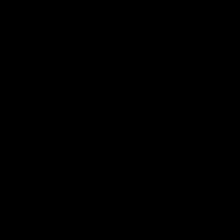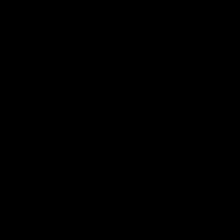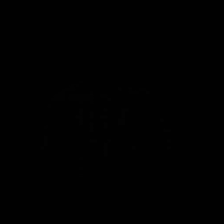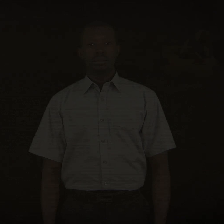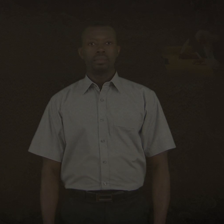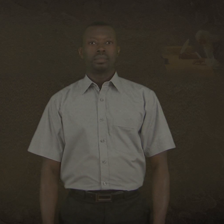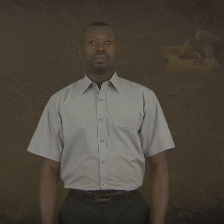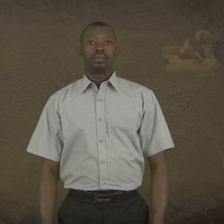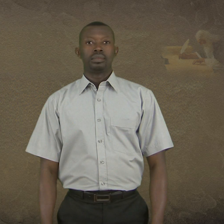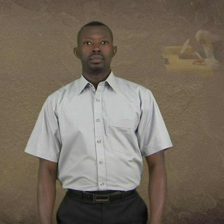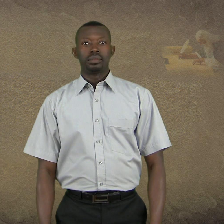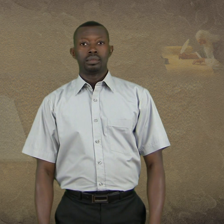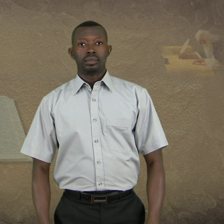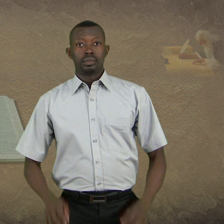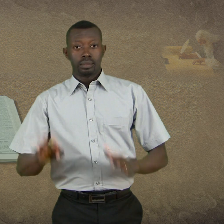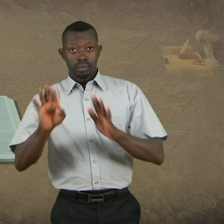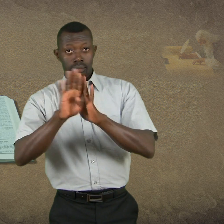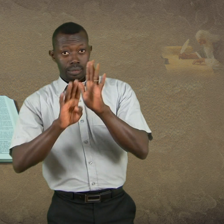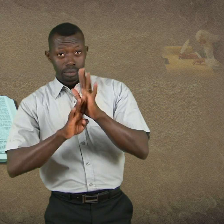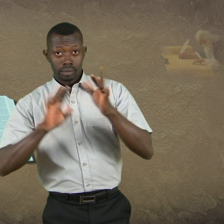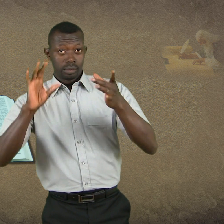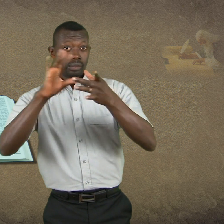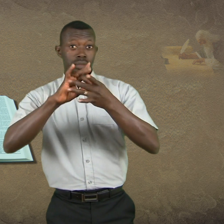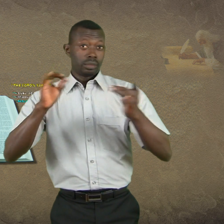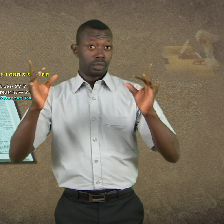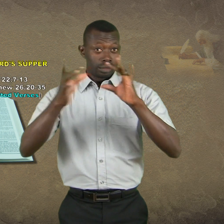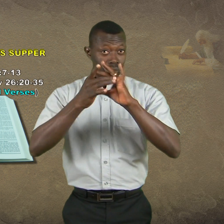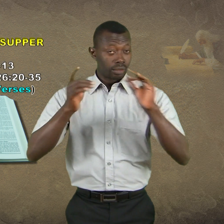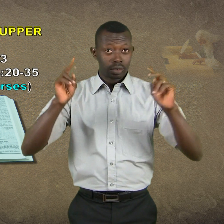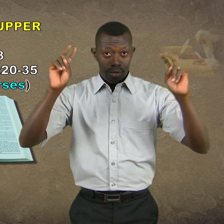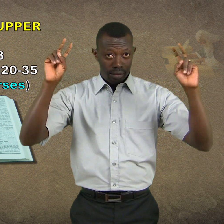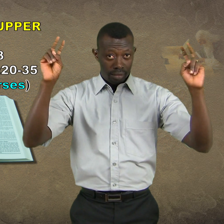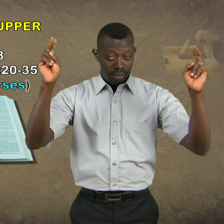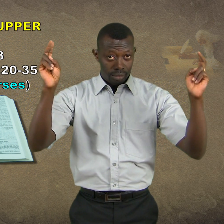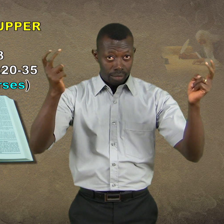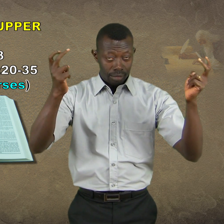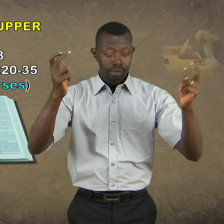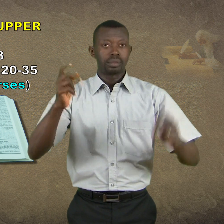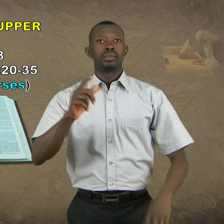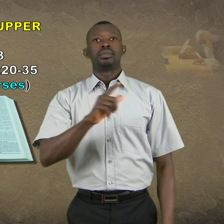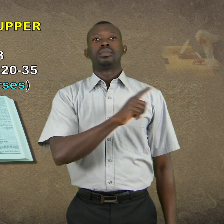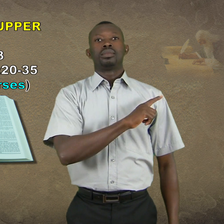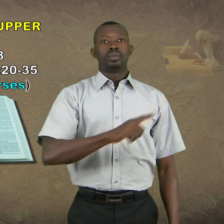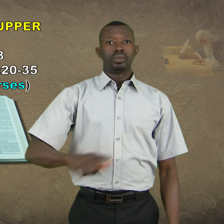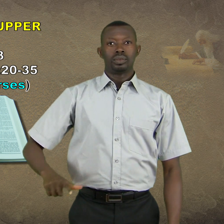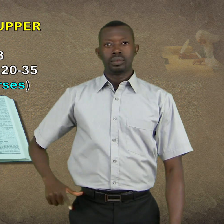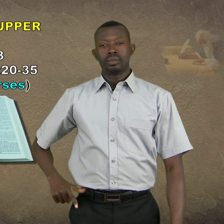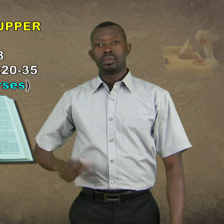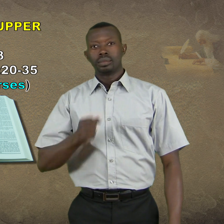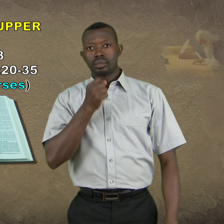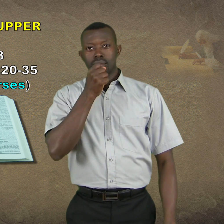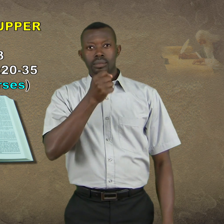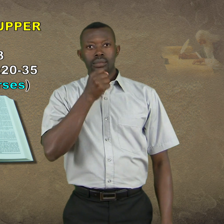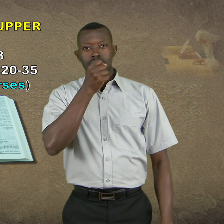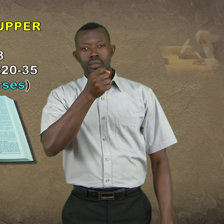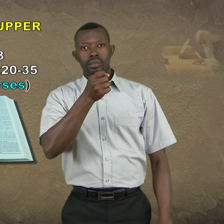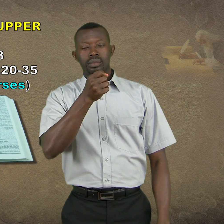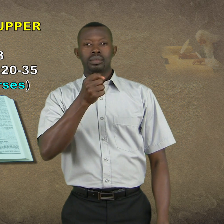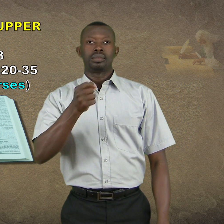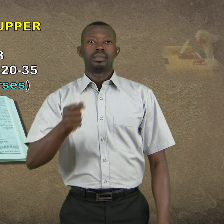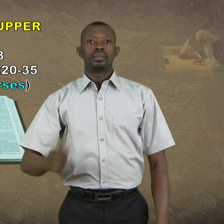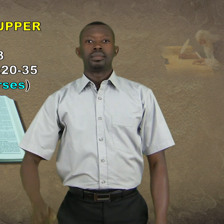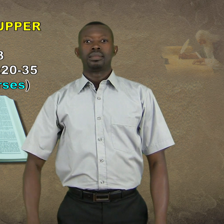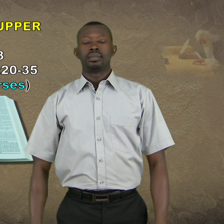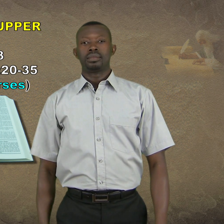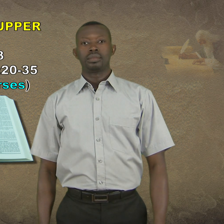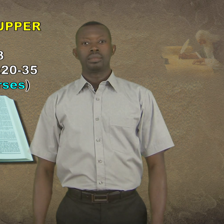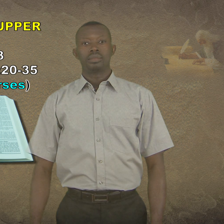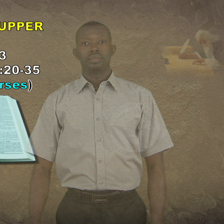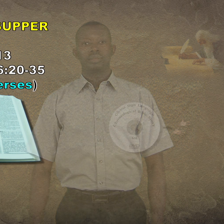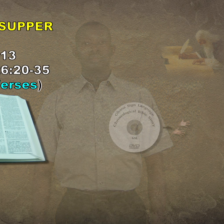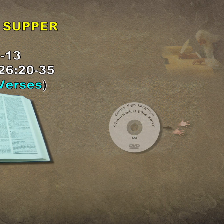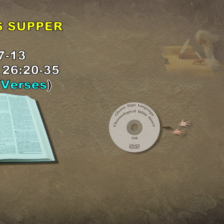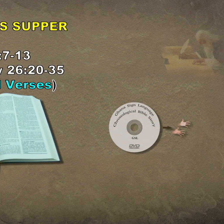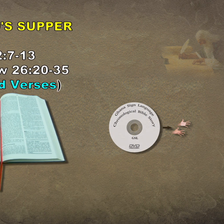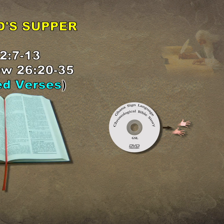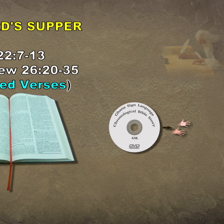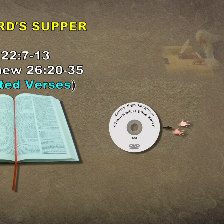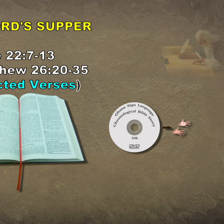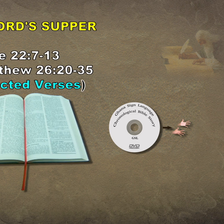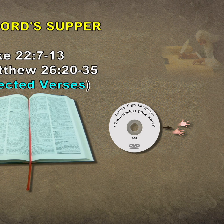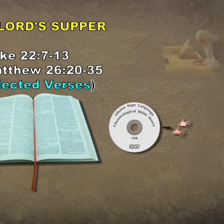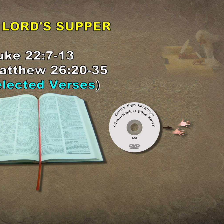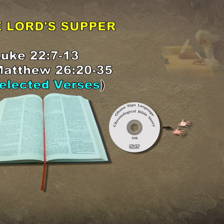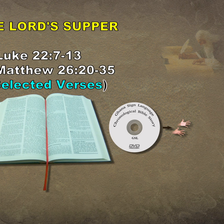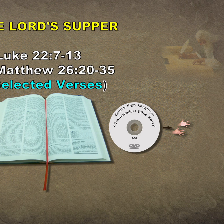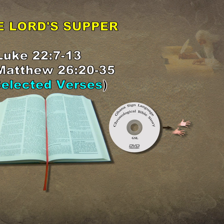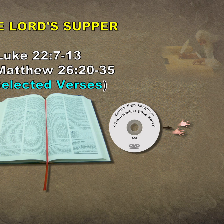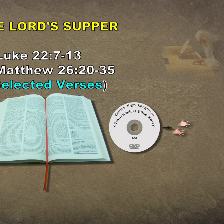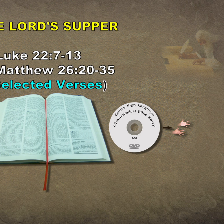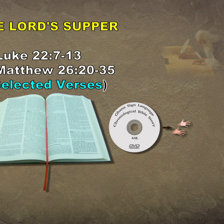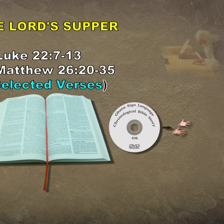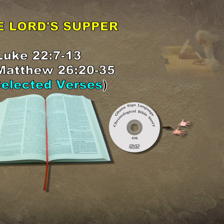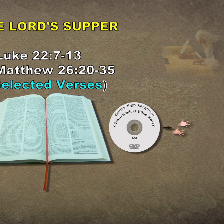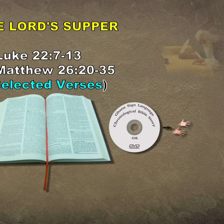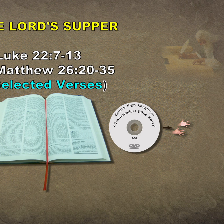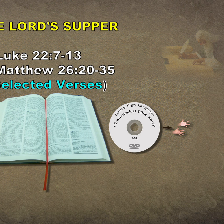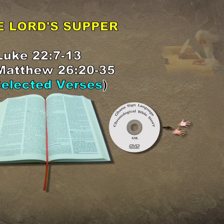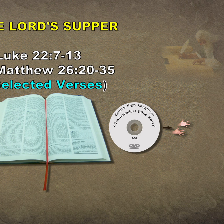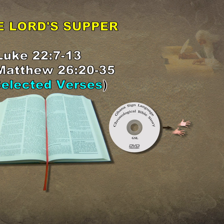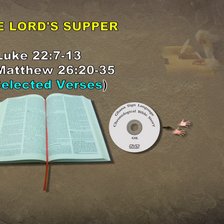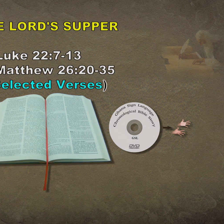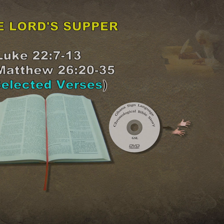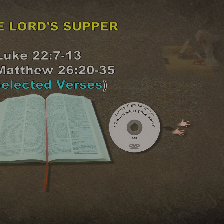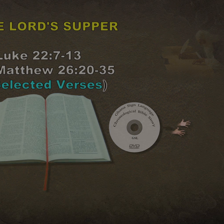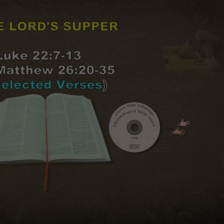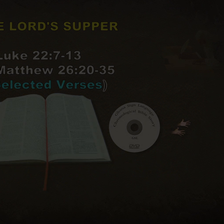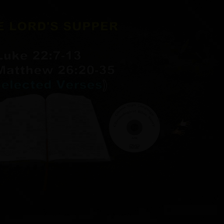The last supper (the Lord's supper)